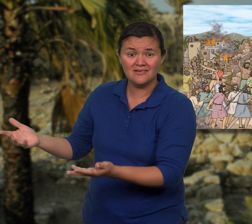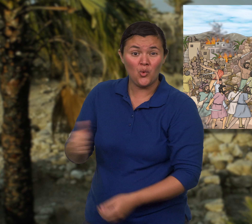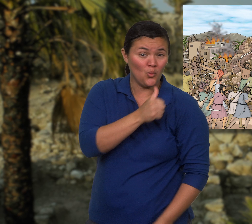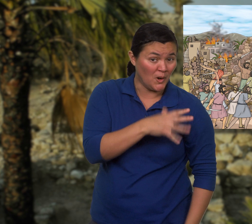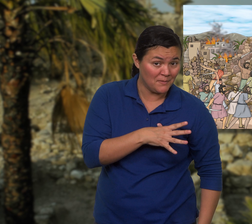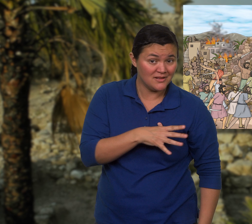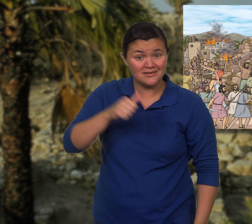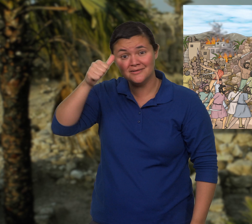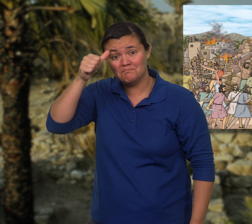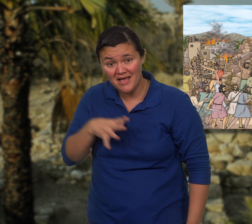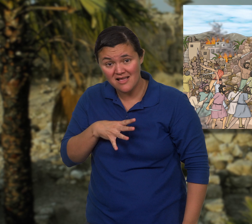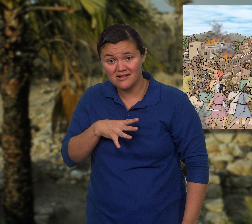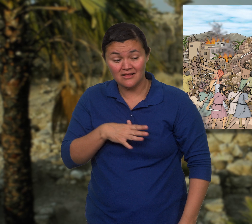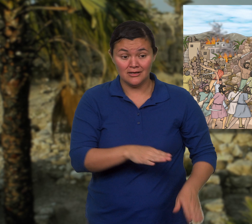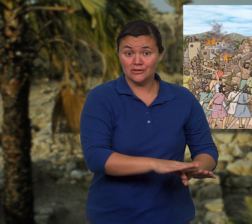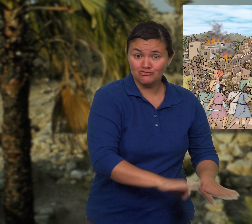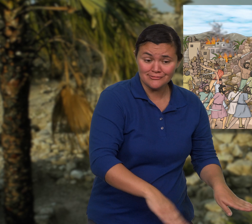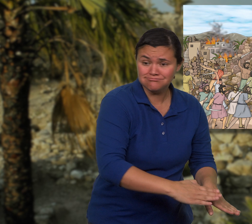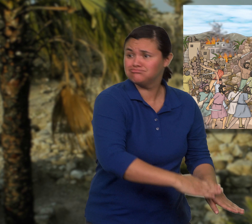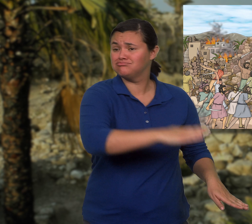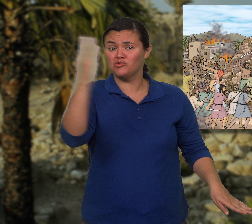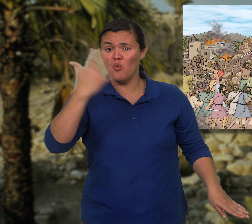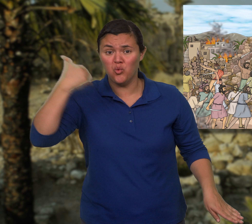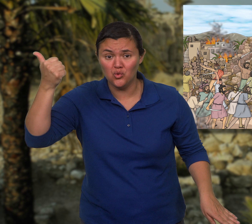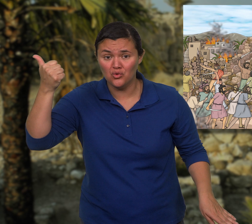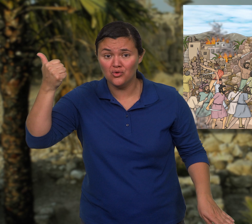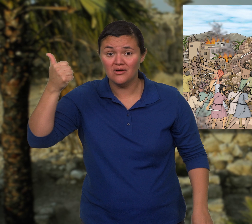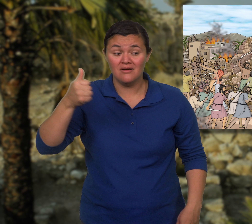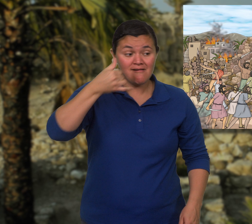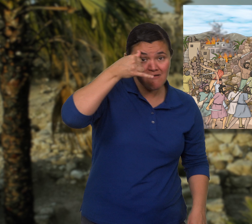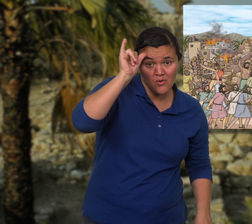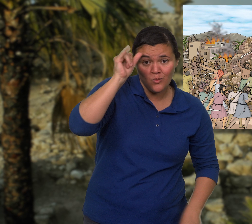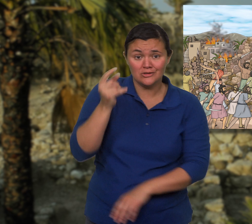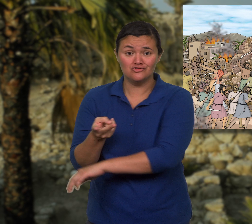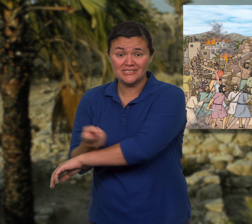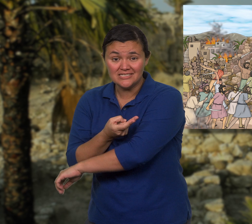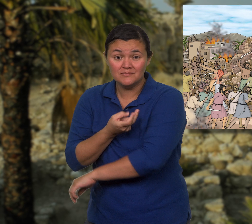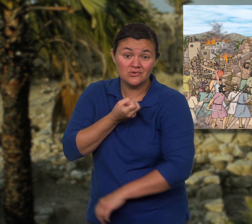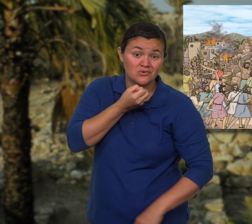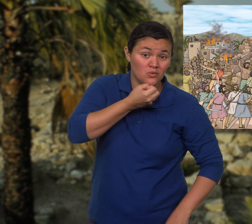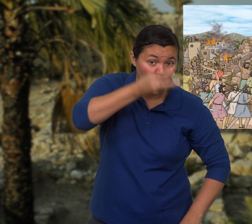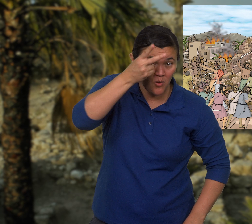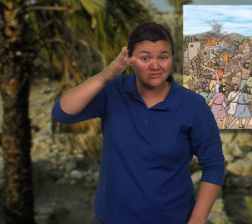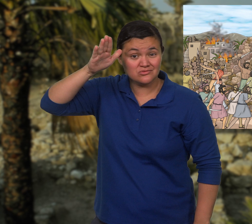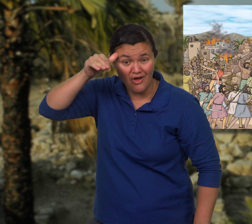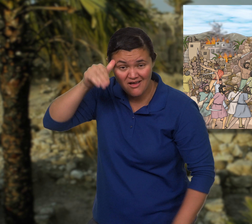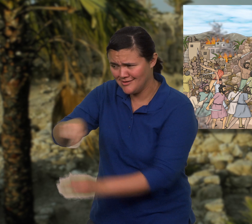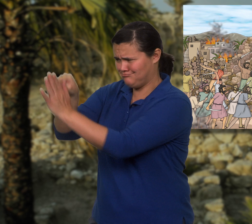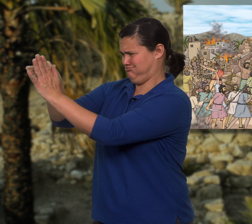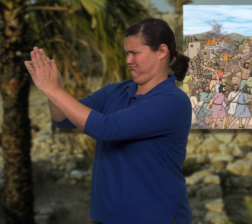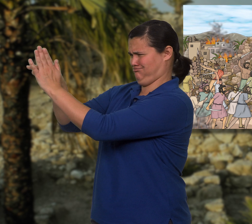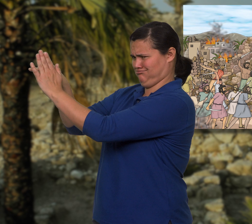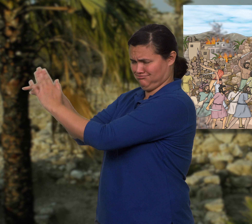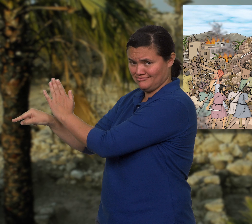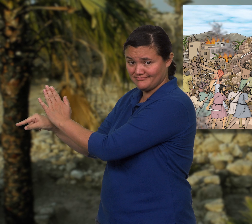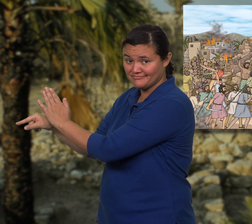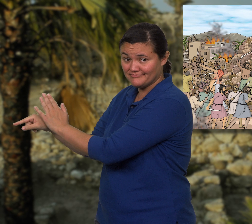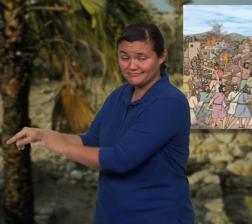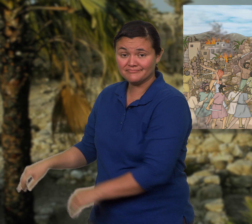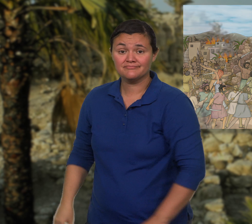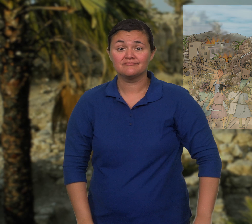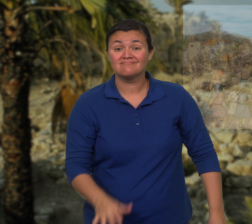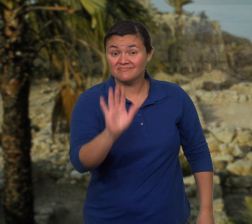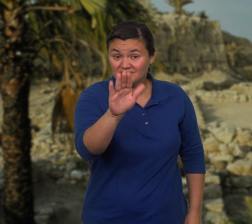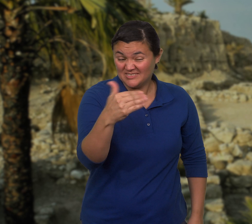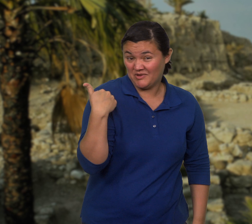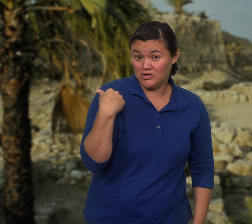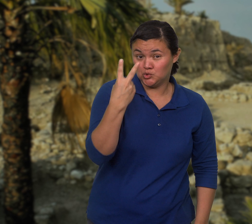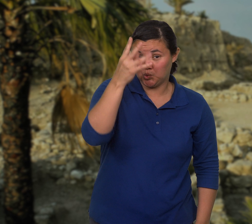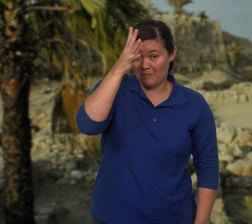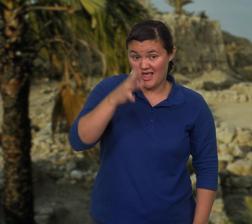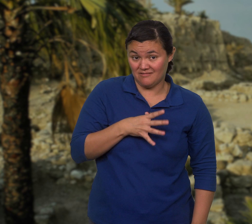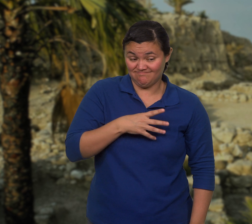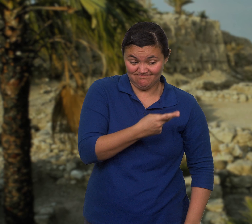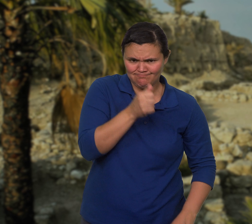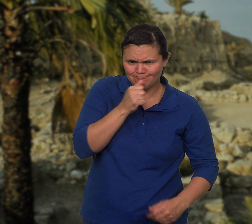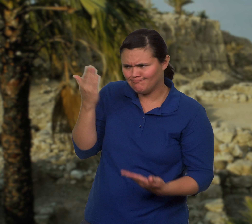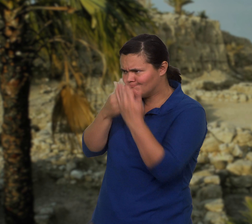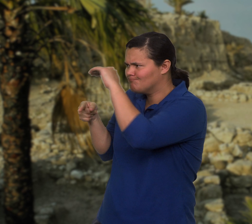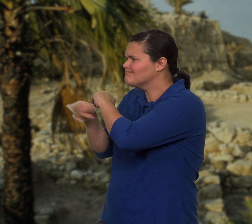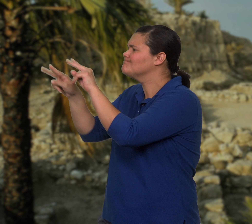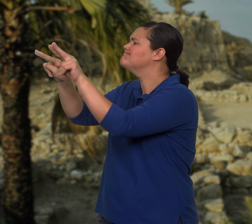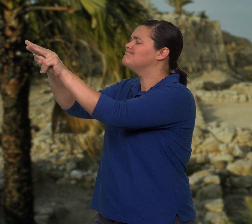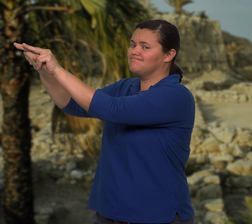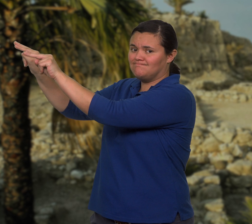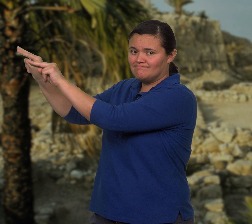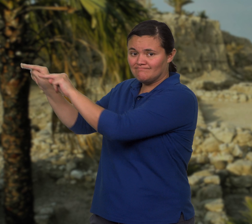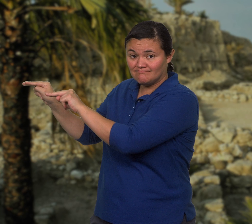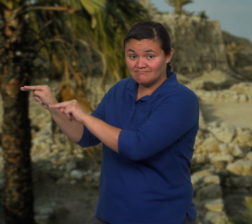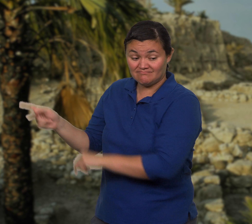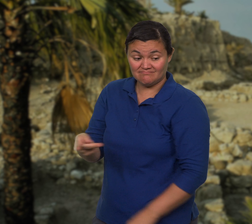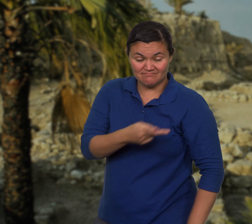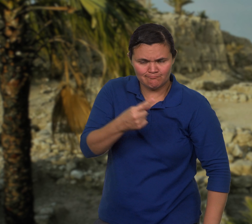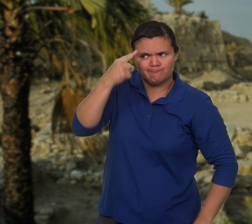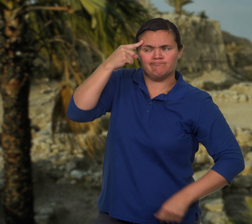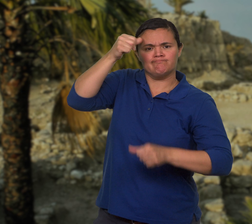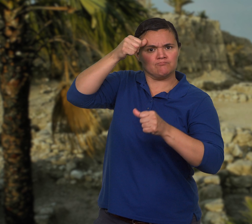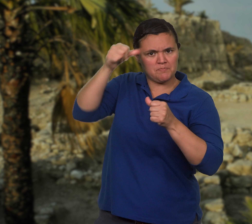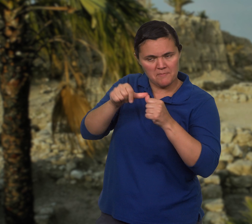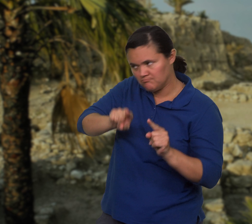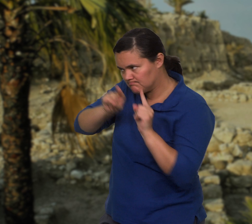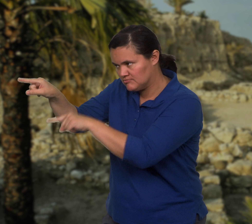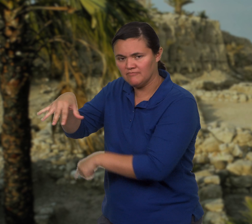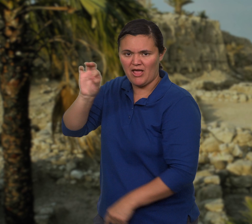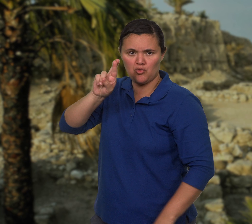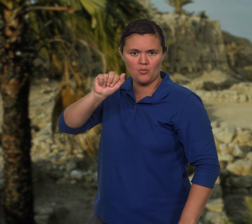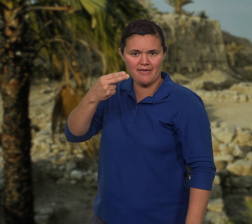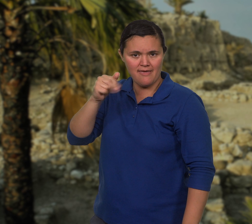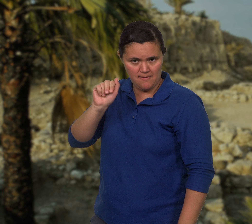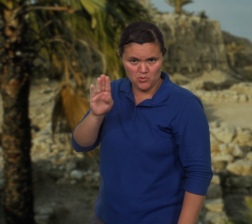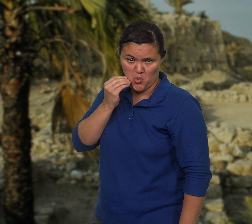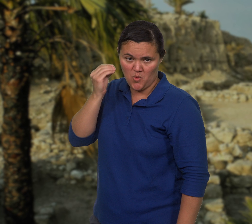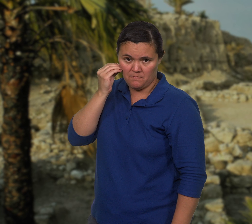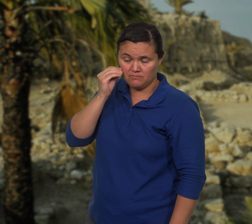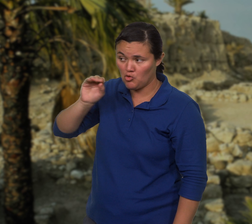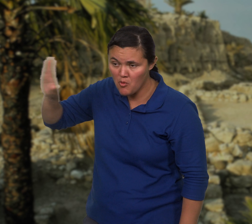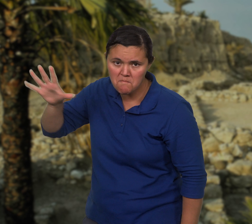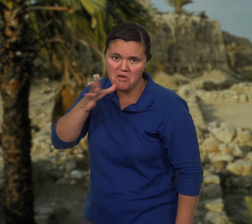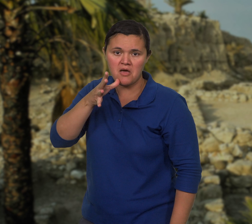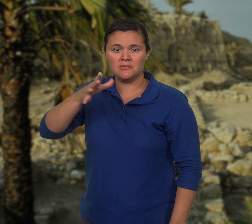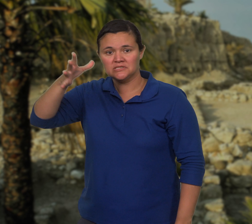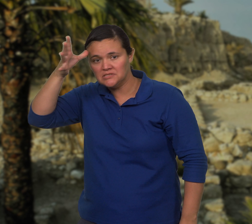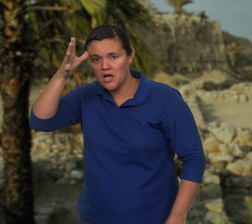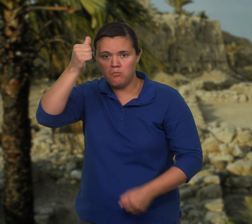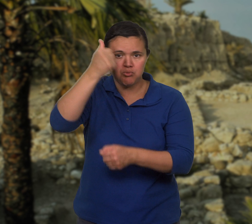At the edge of the sword they devoted to destruction everything in the city—man and woman, young and old, oxen, sheep, and donkeys.